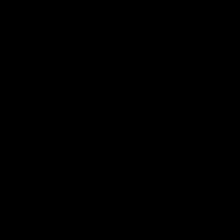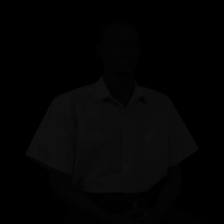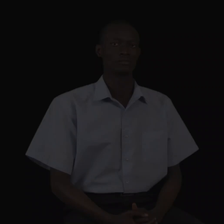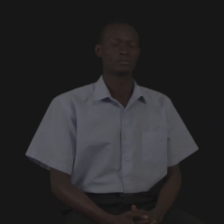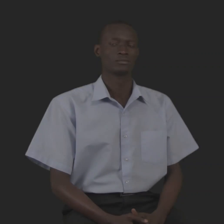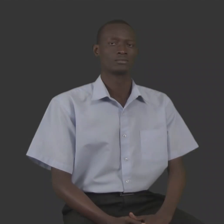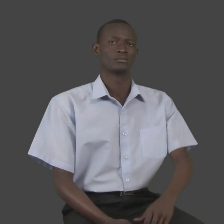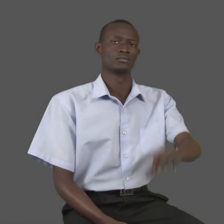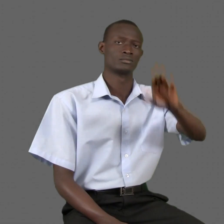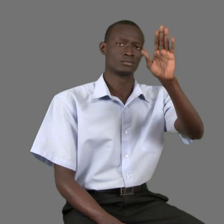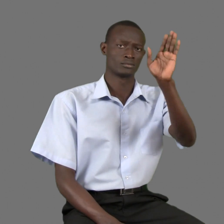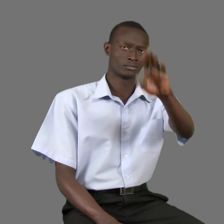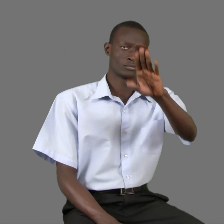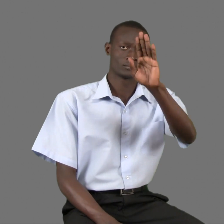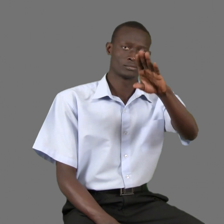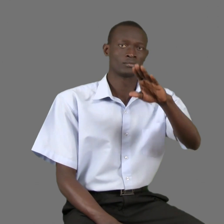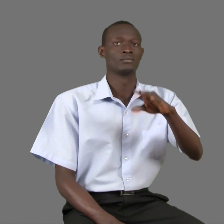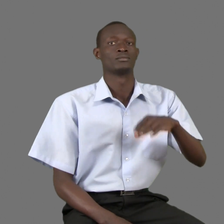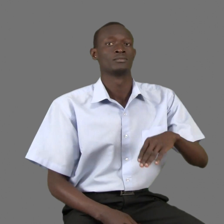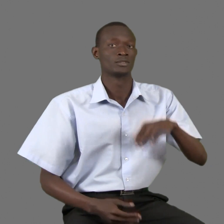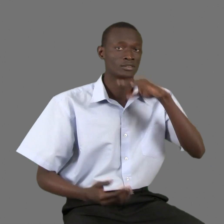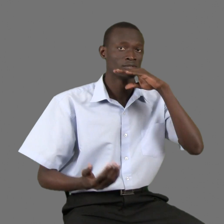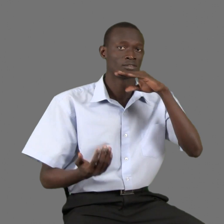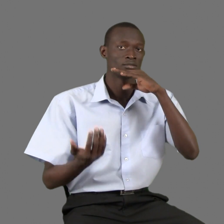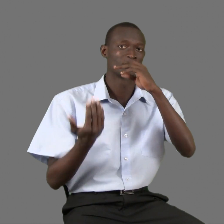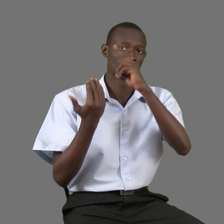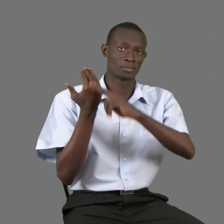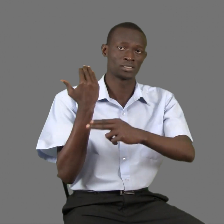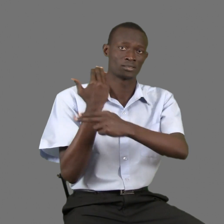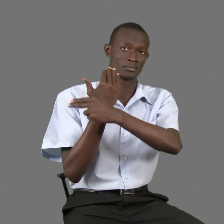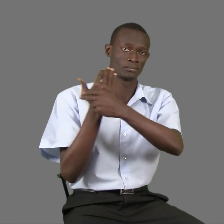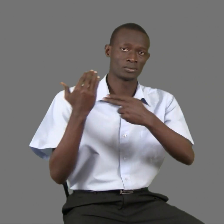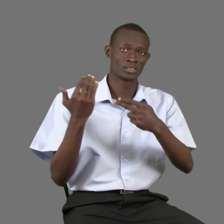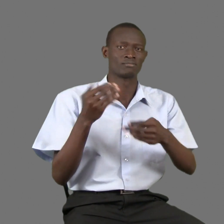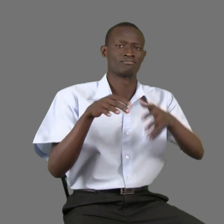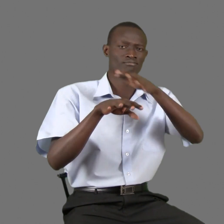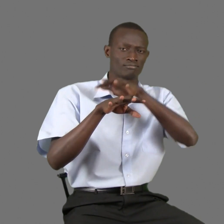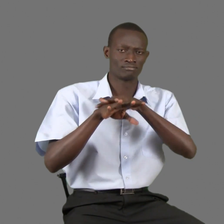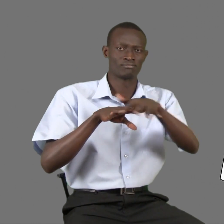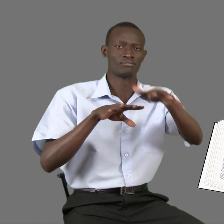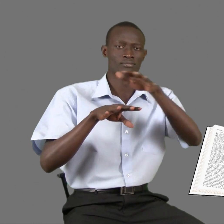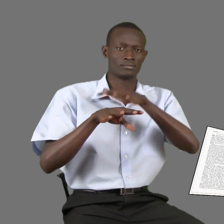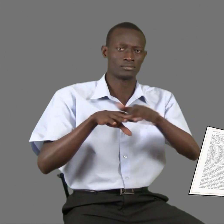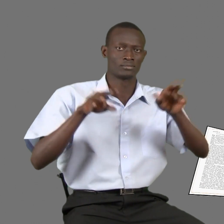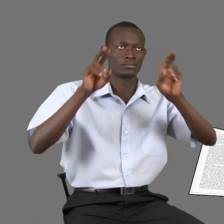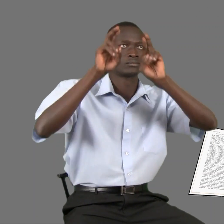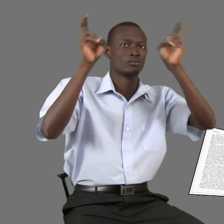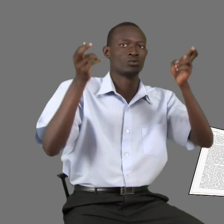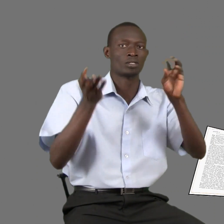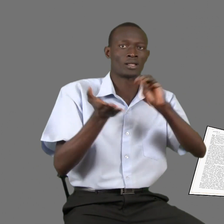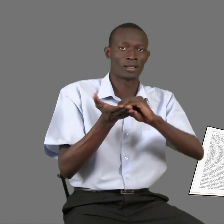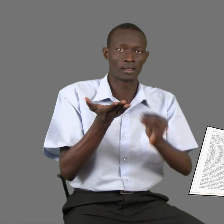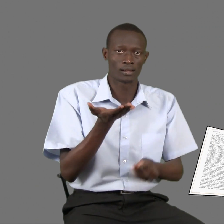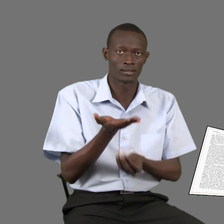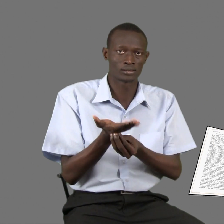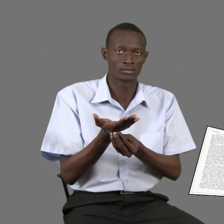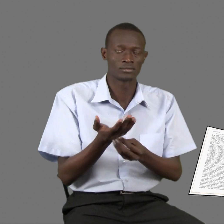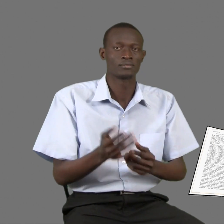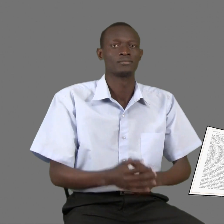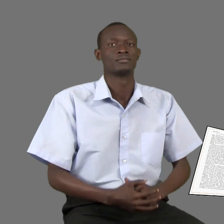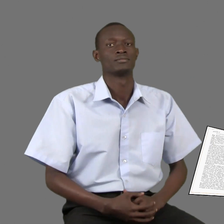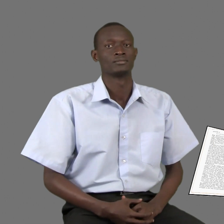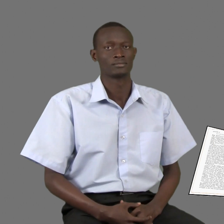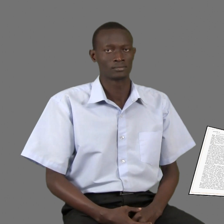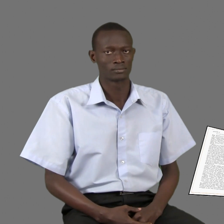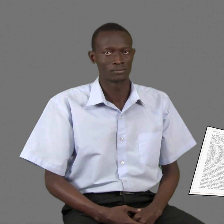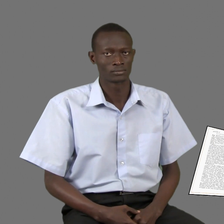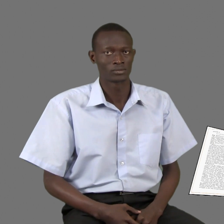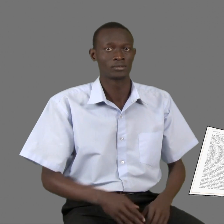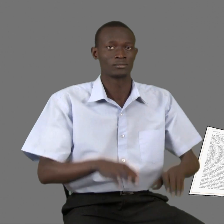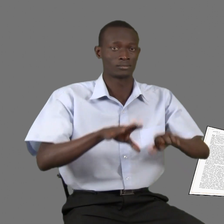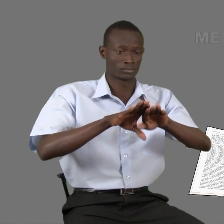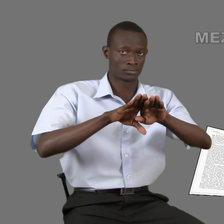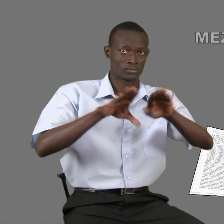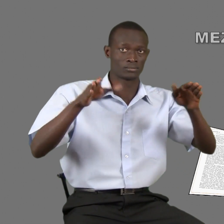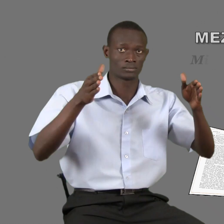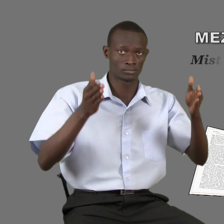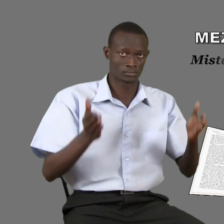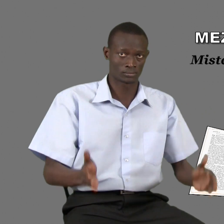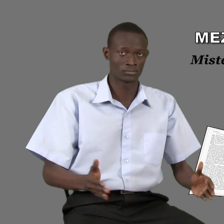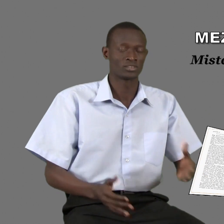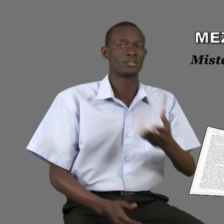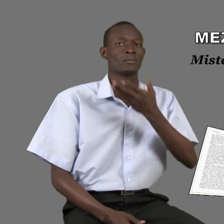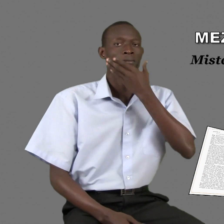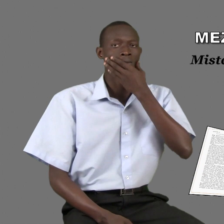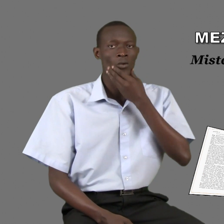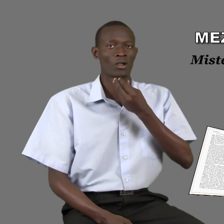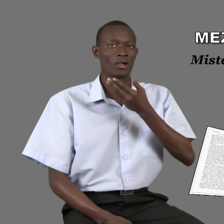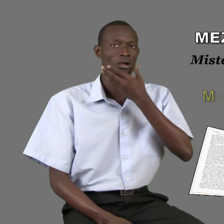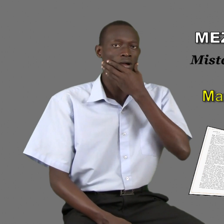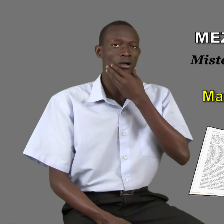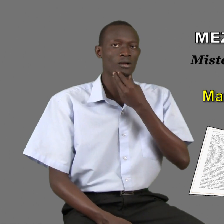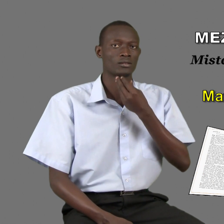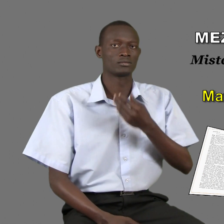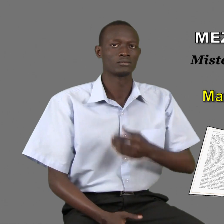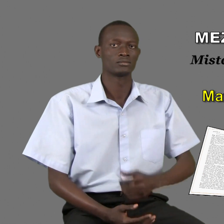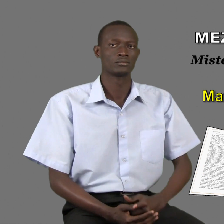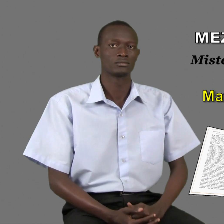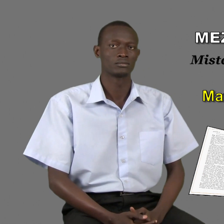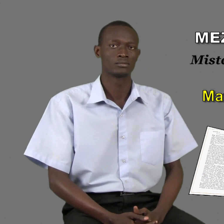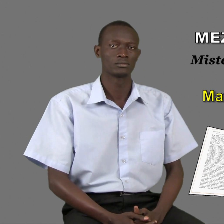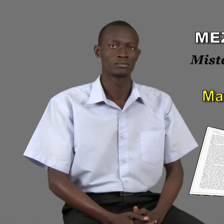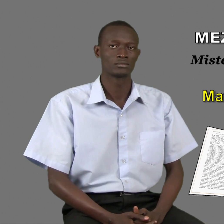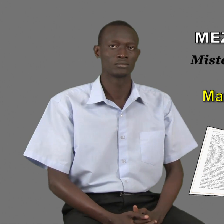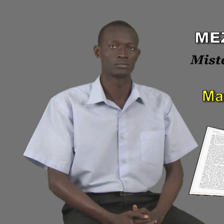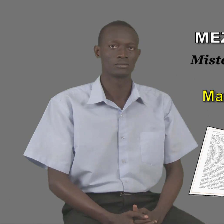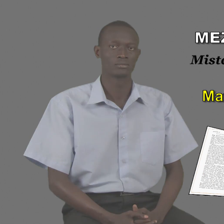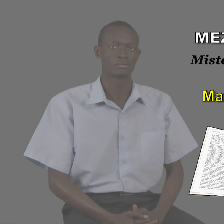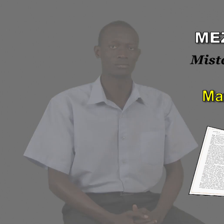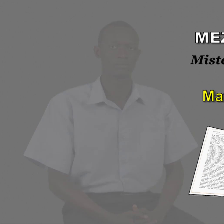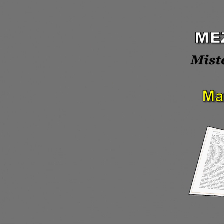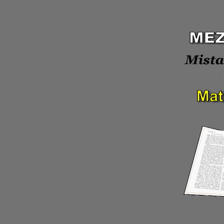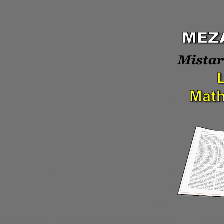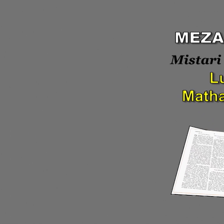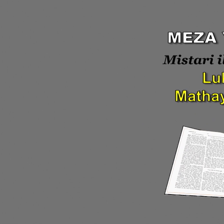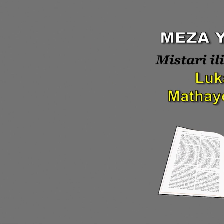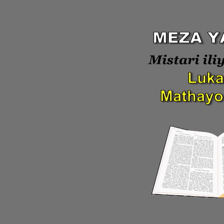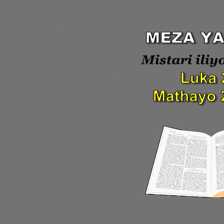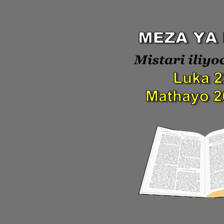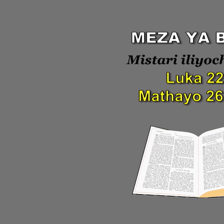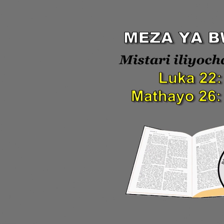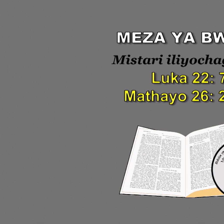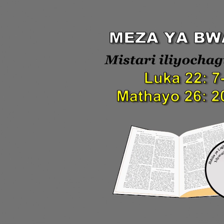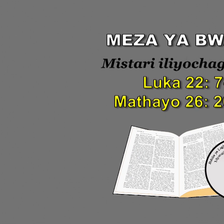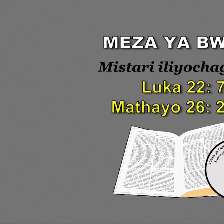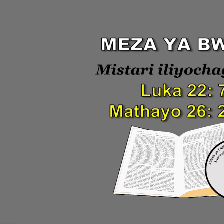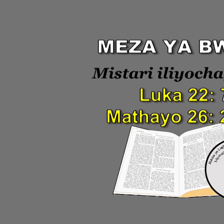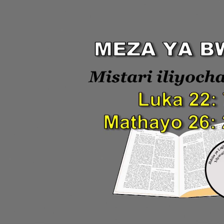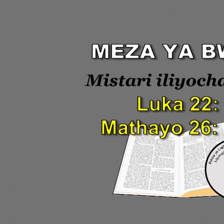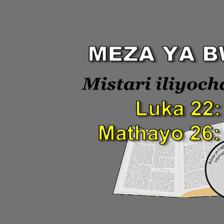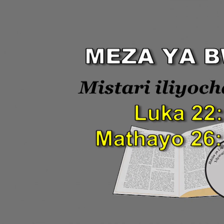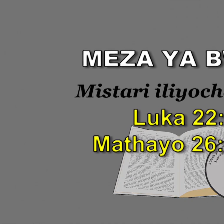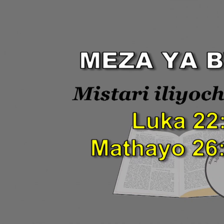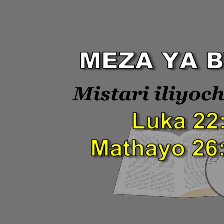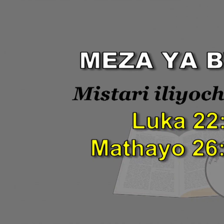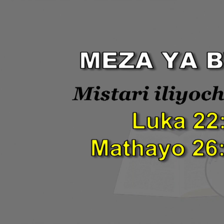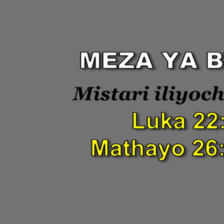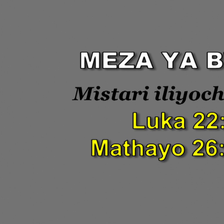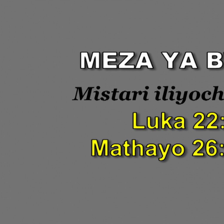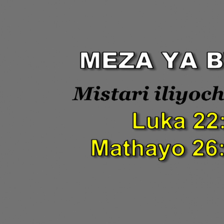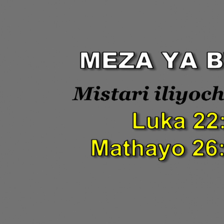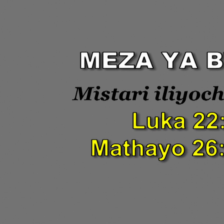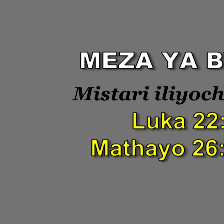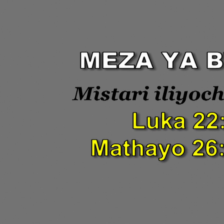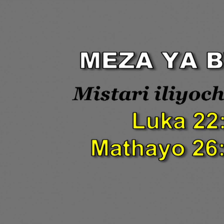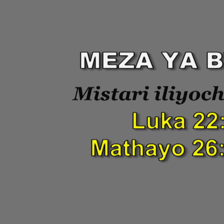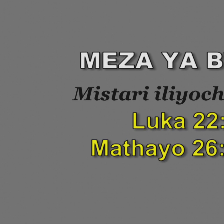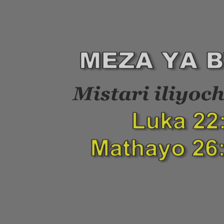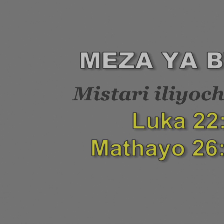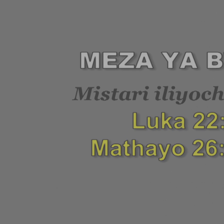The last supper (the Lord's supper)